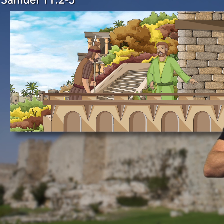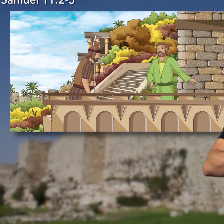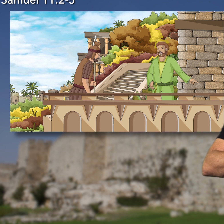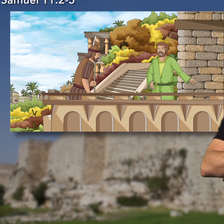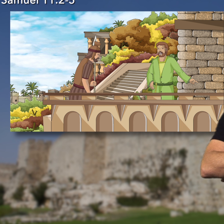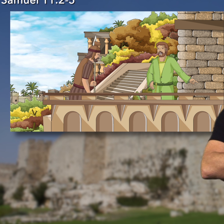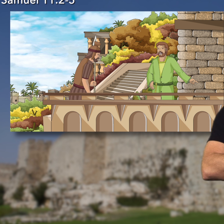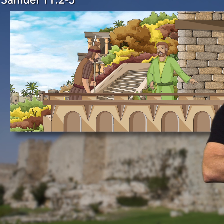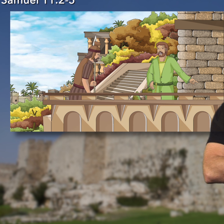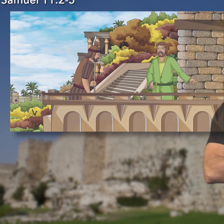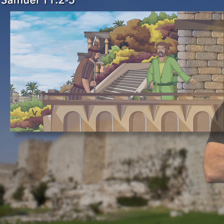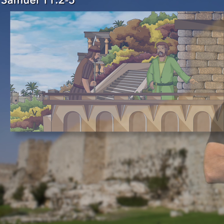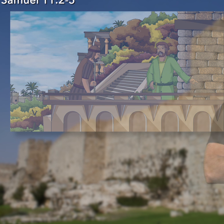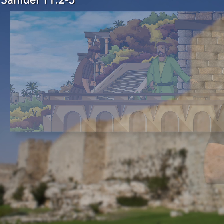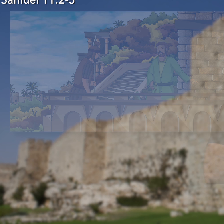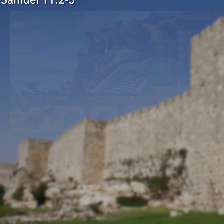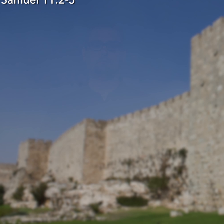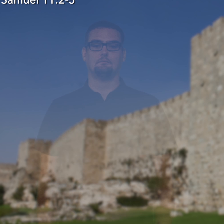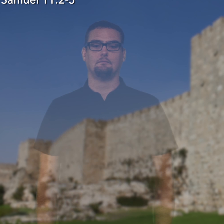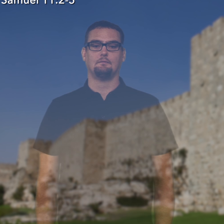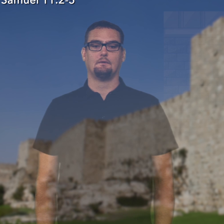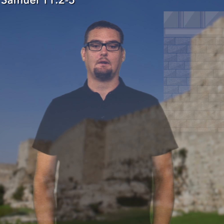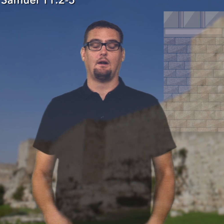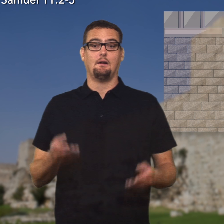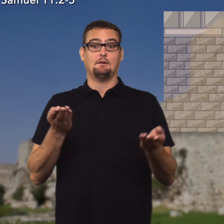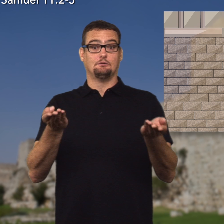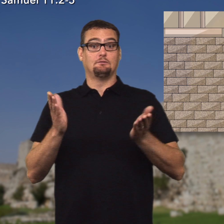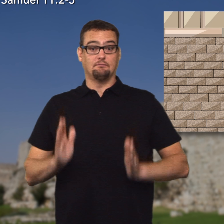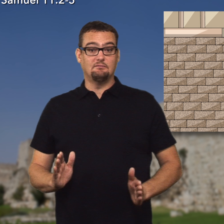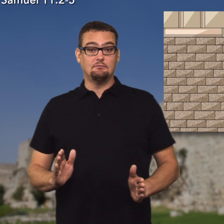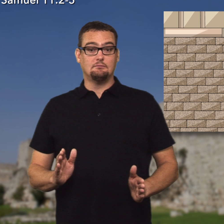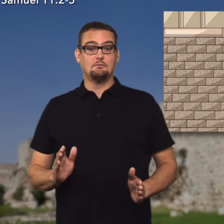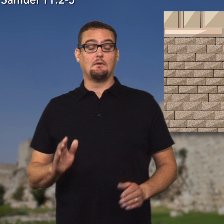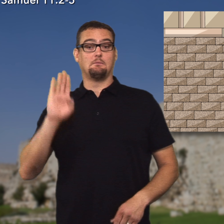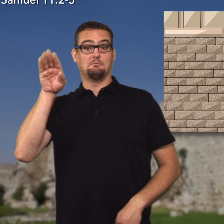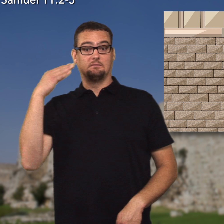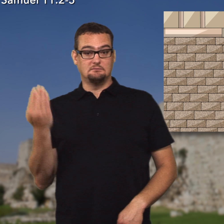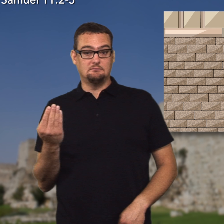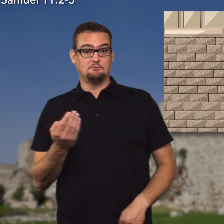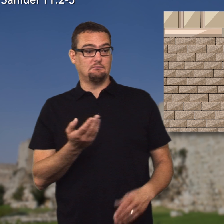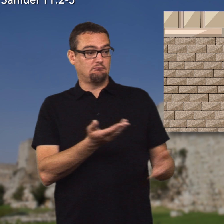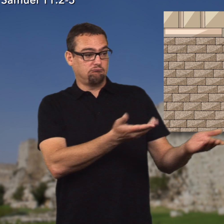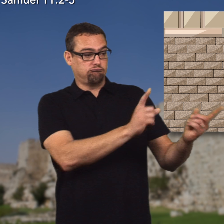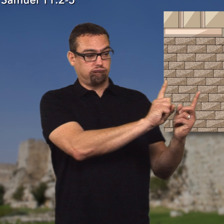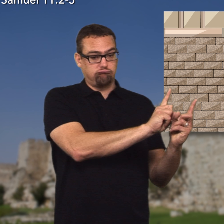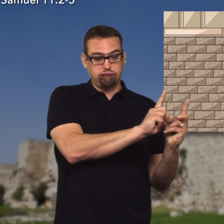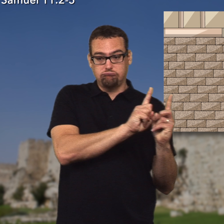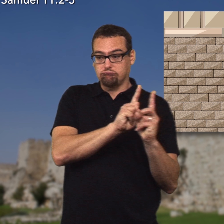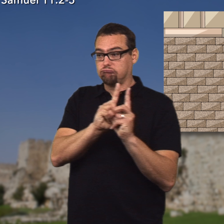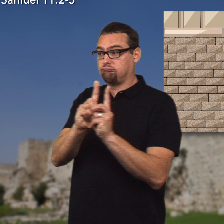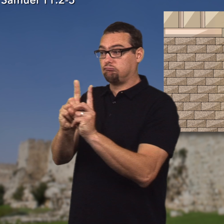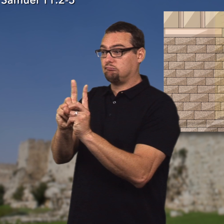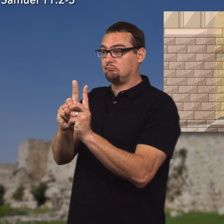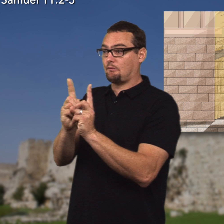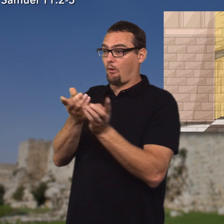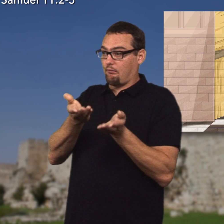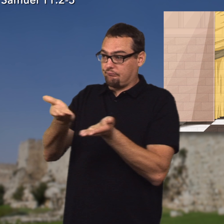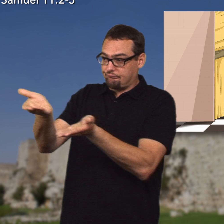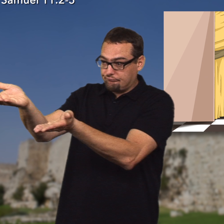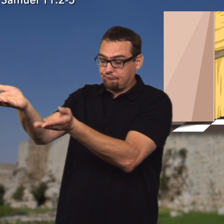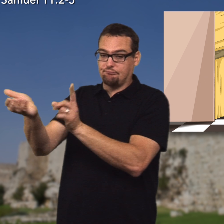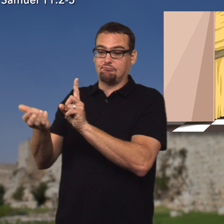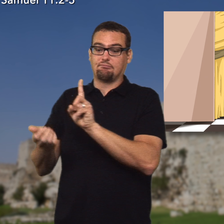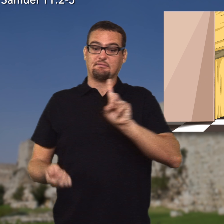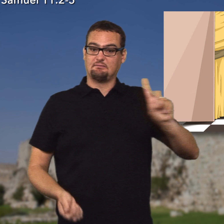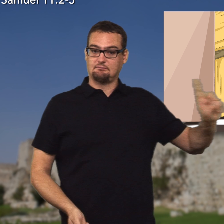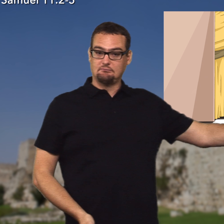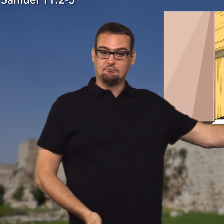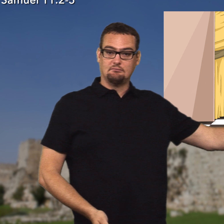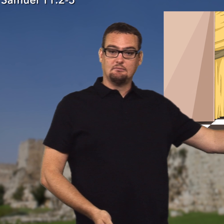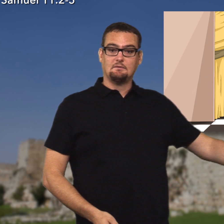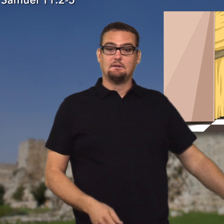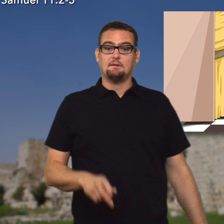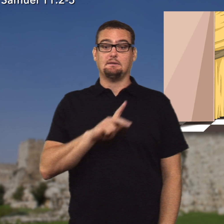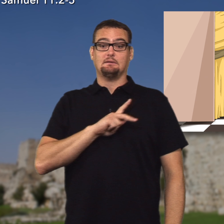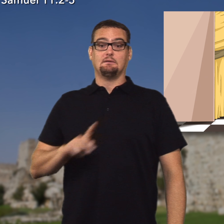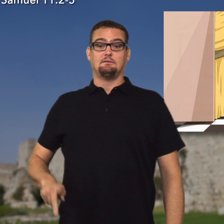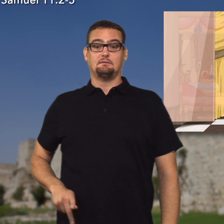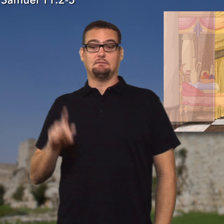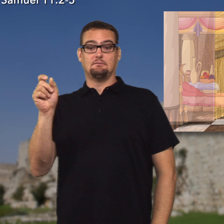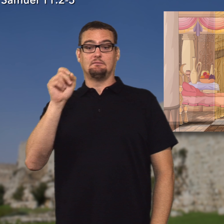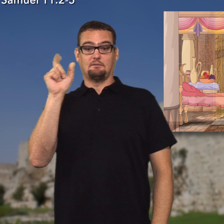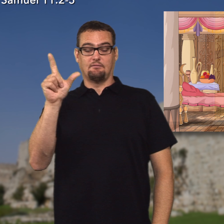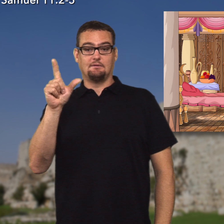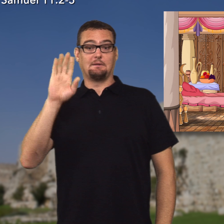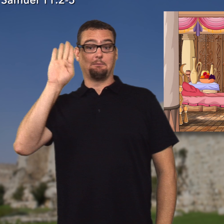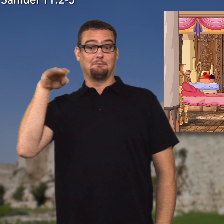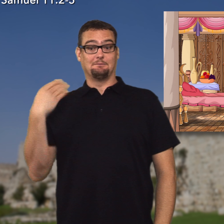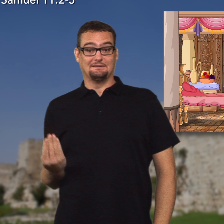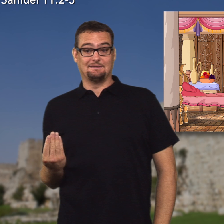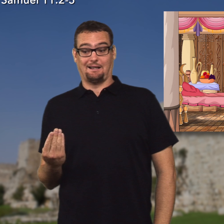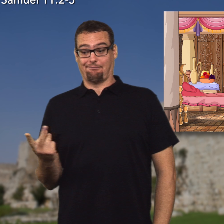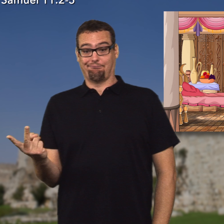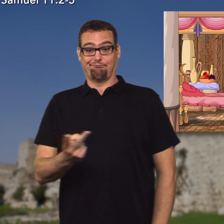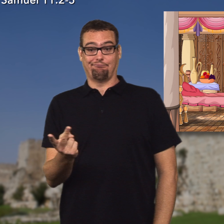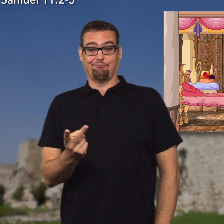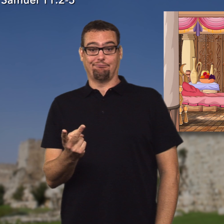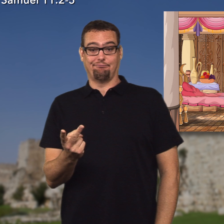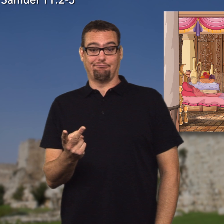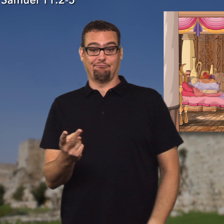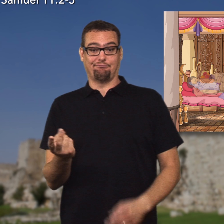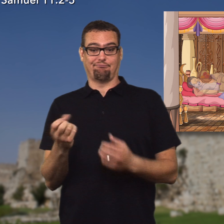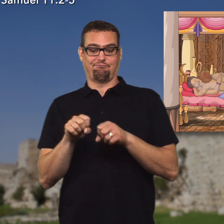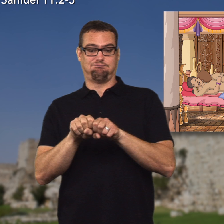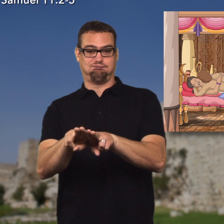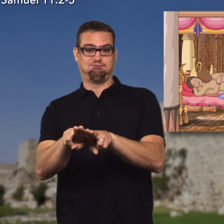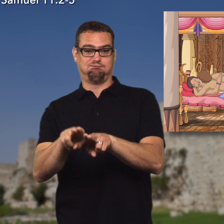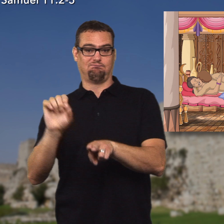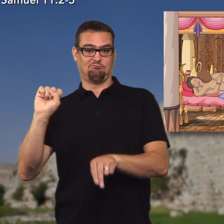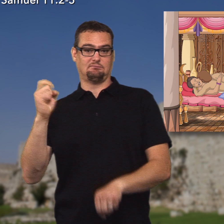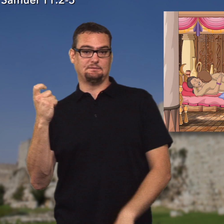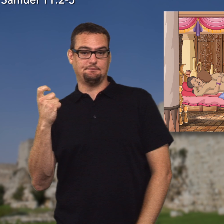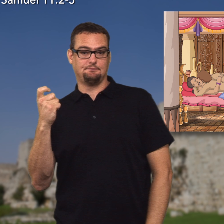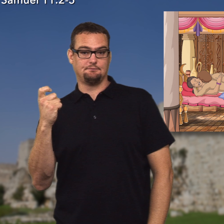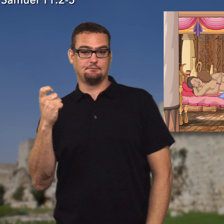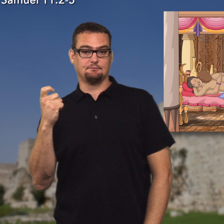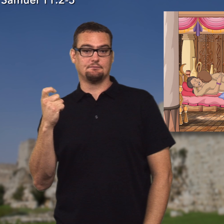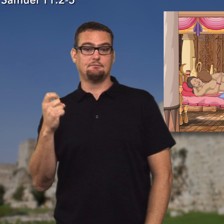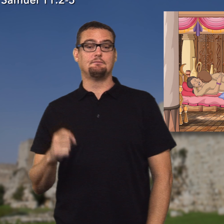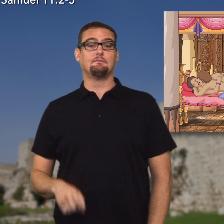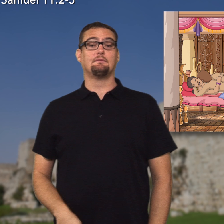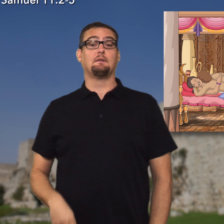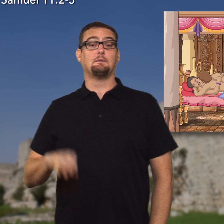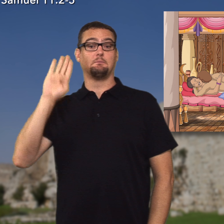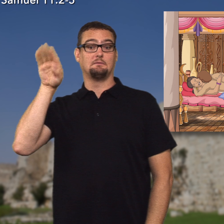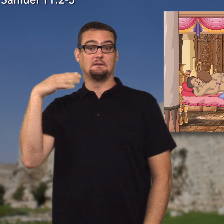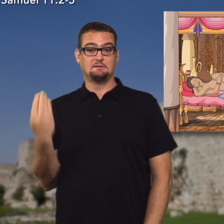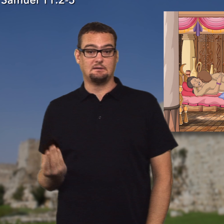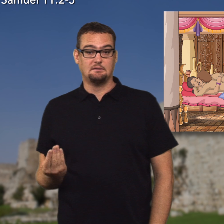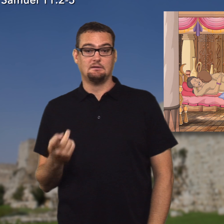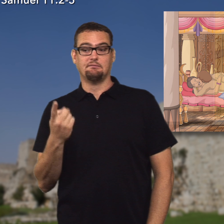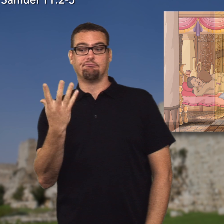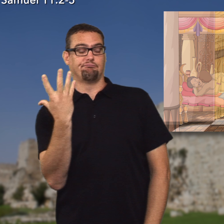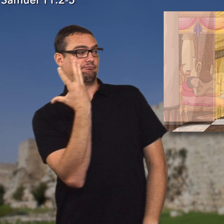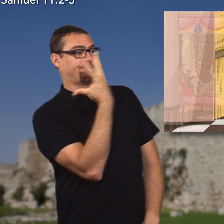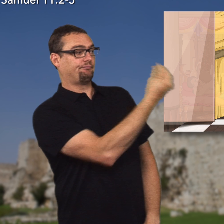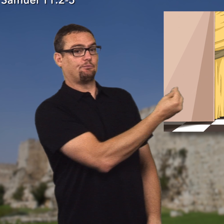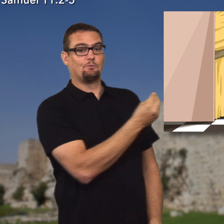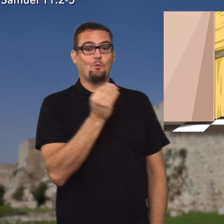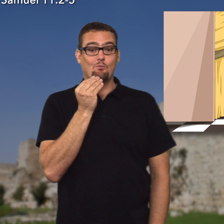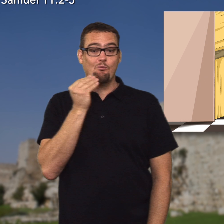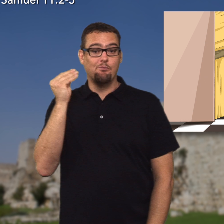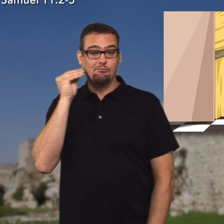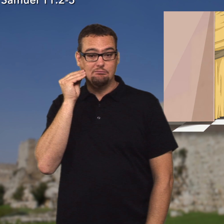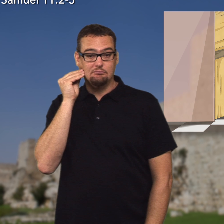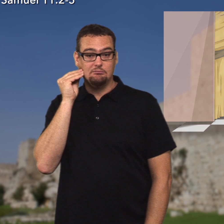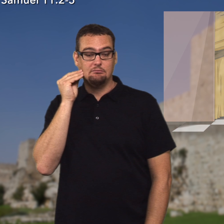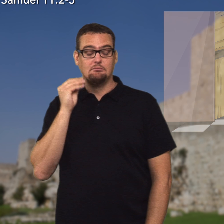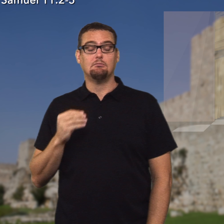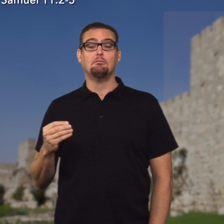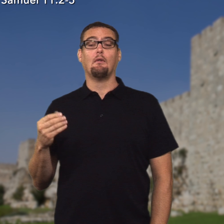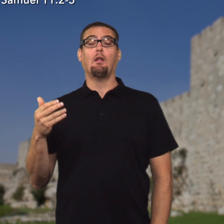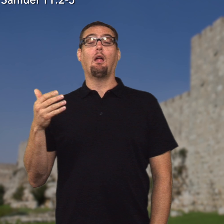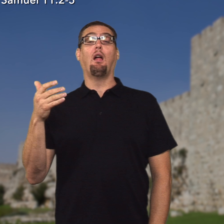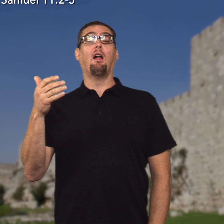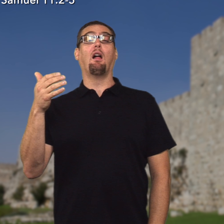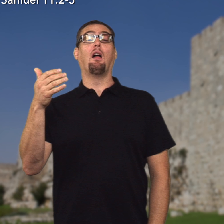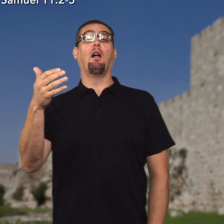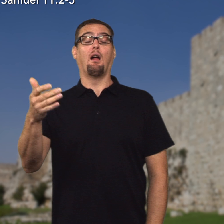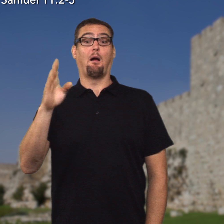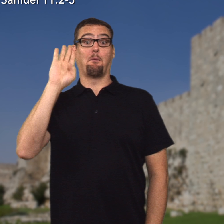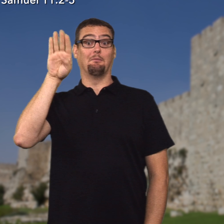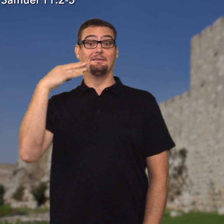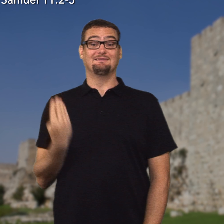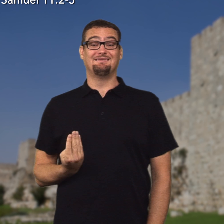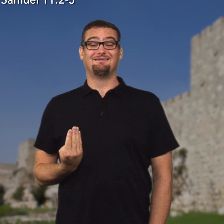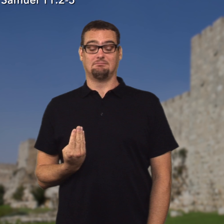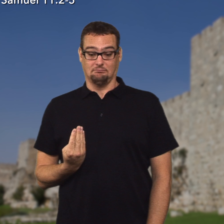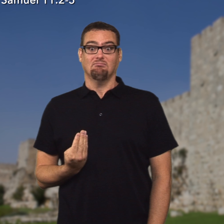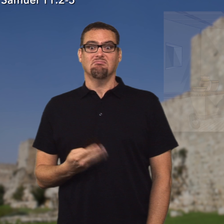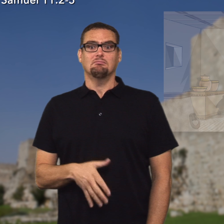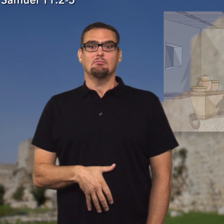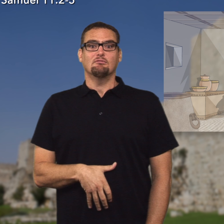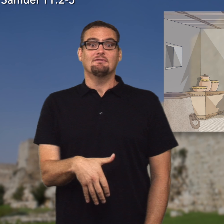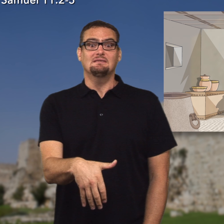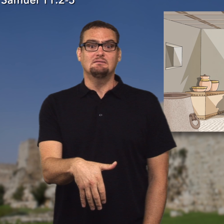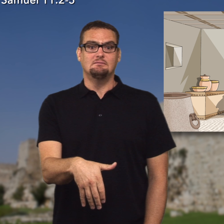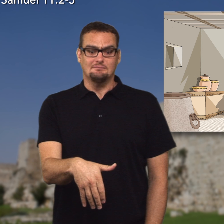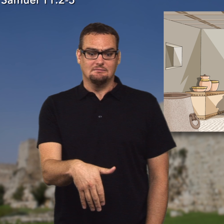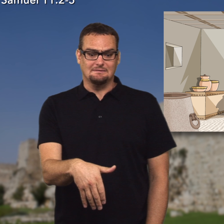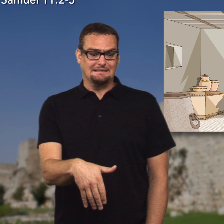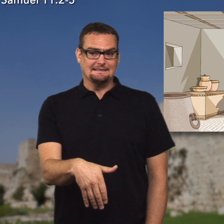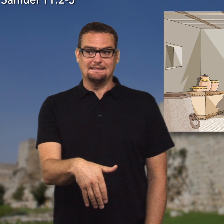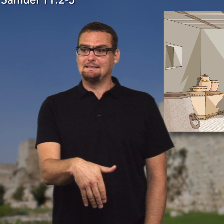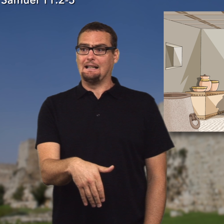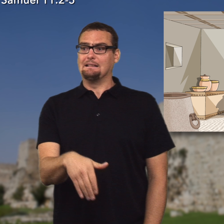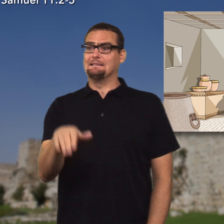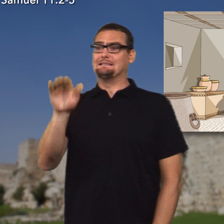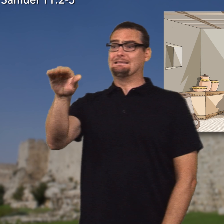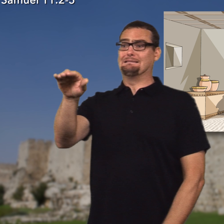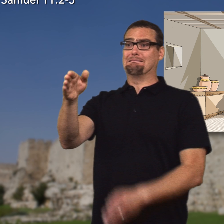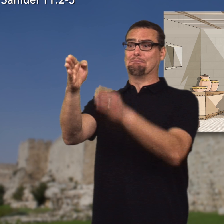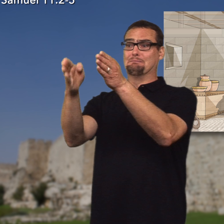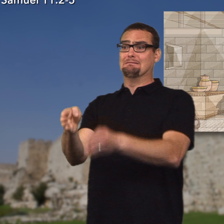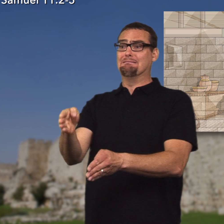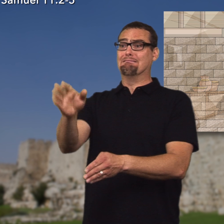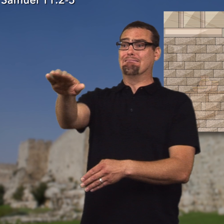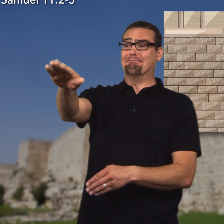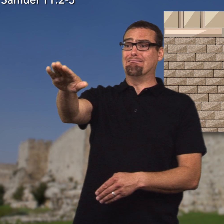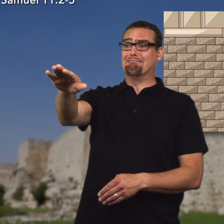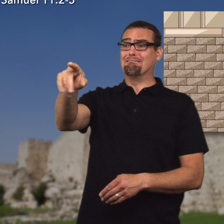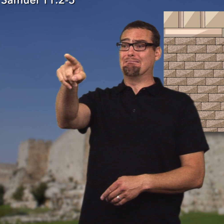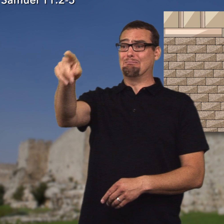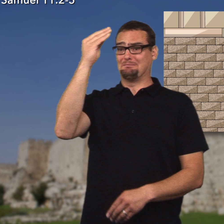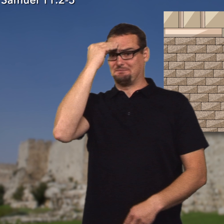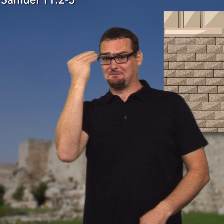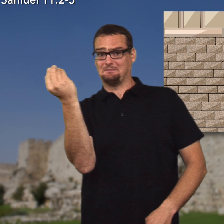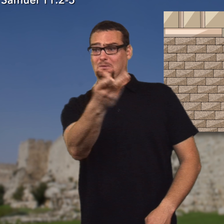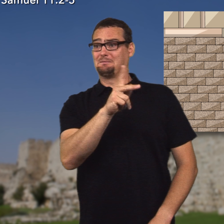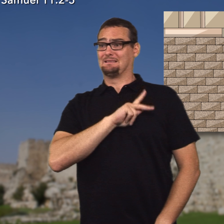Then David sent messengers to get her, and when she came to him, he slept with her. (Now she had just purified herself from her uncleanness.) Then she returned home.